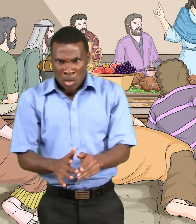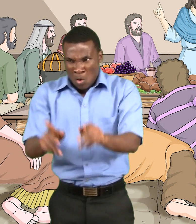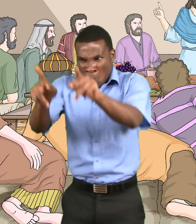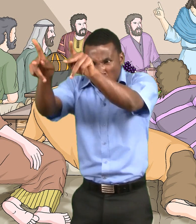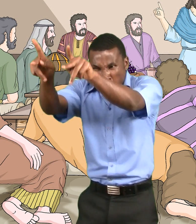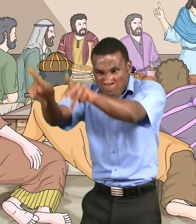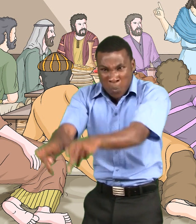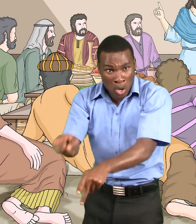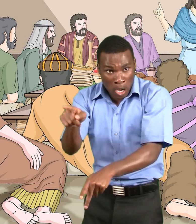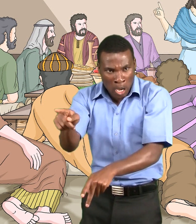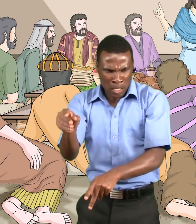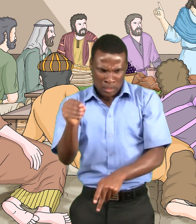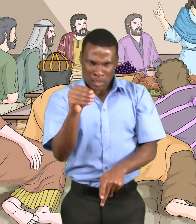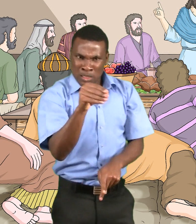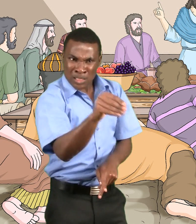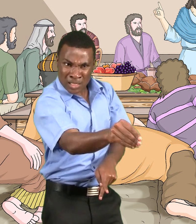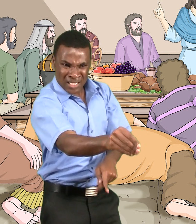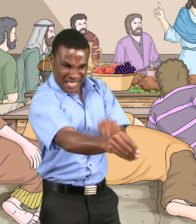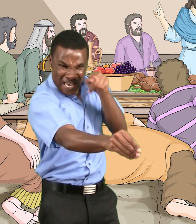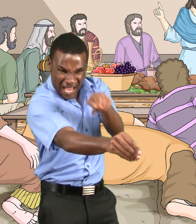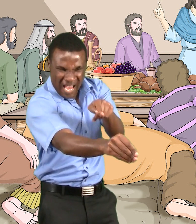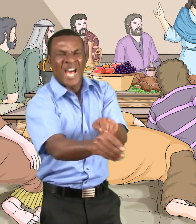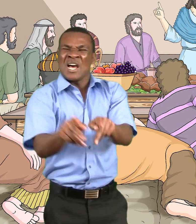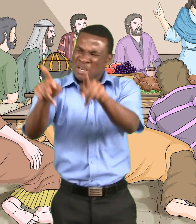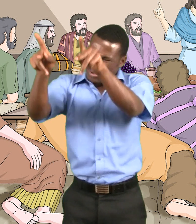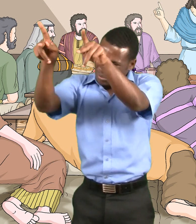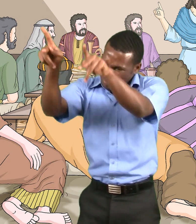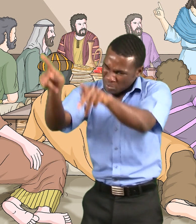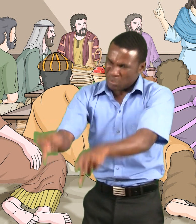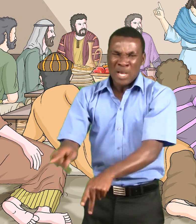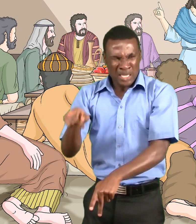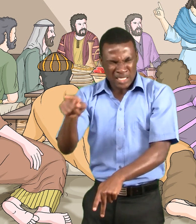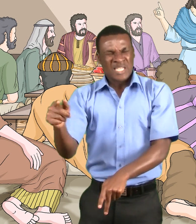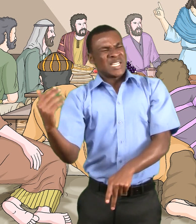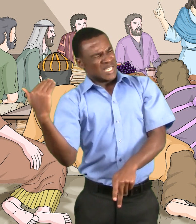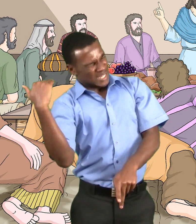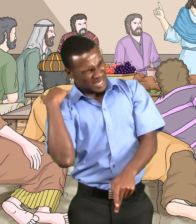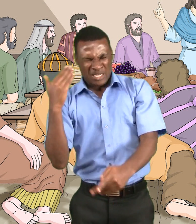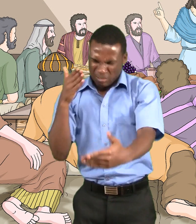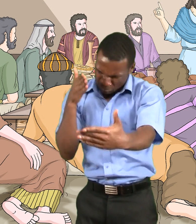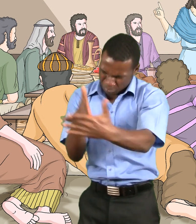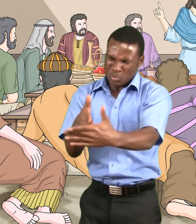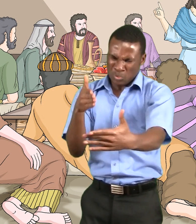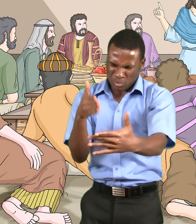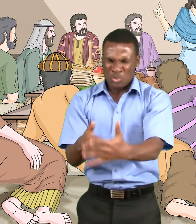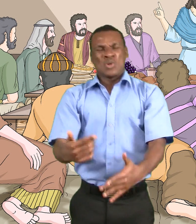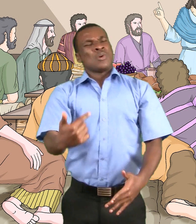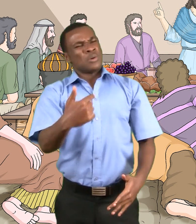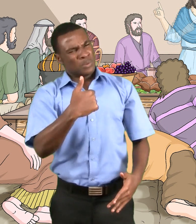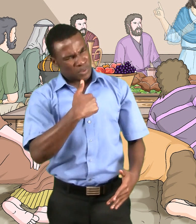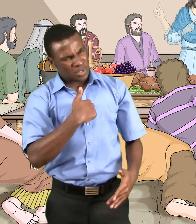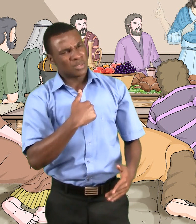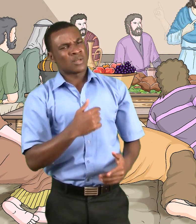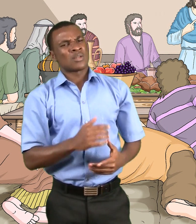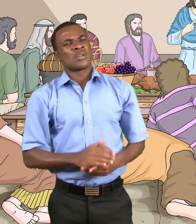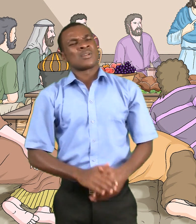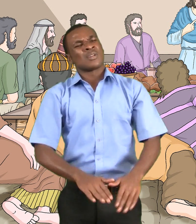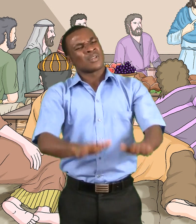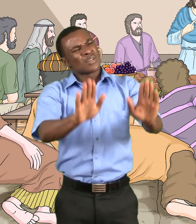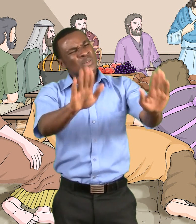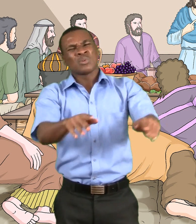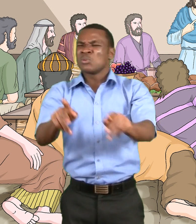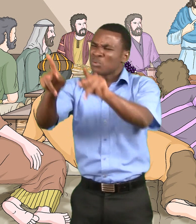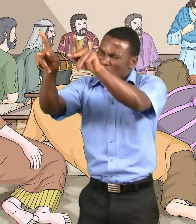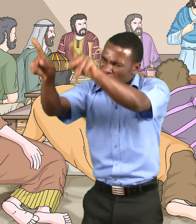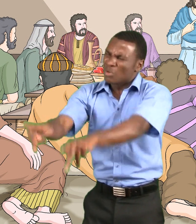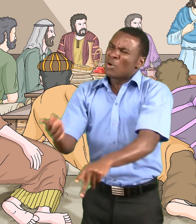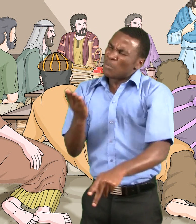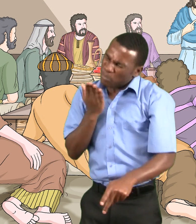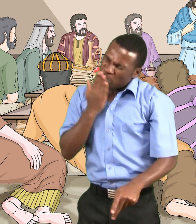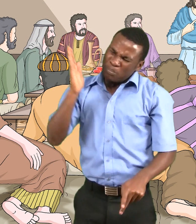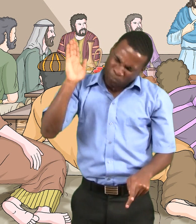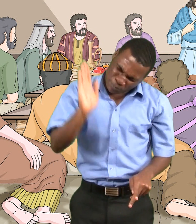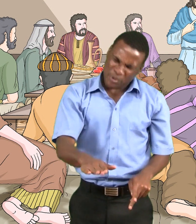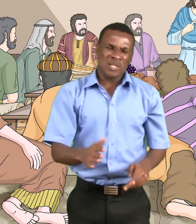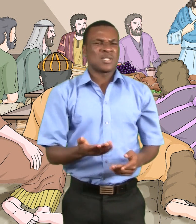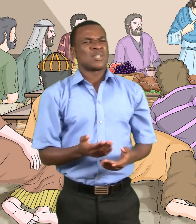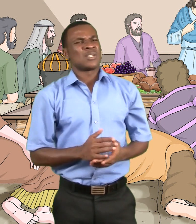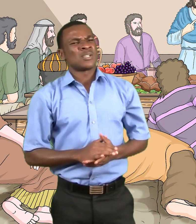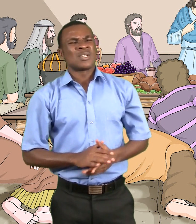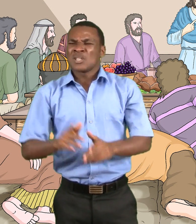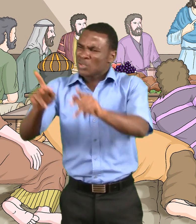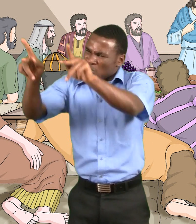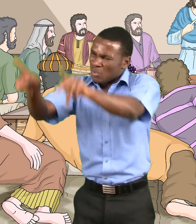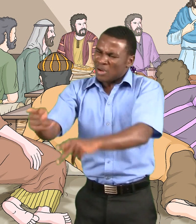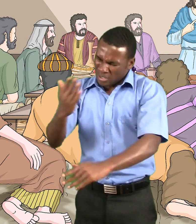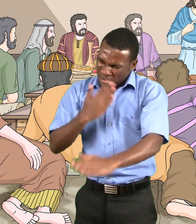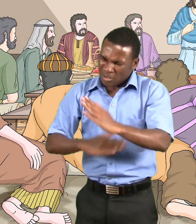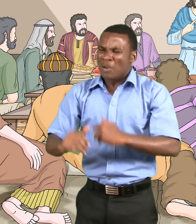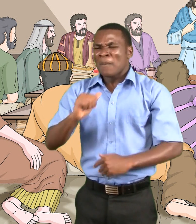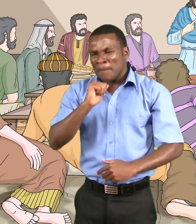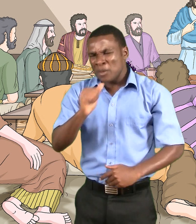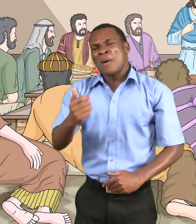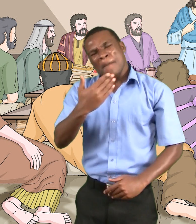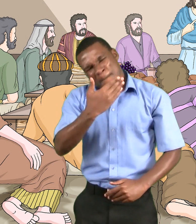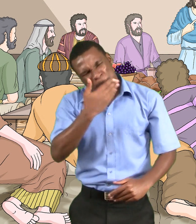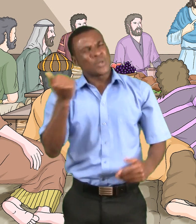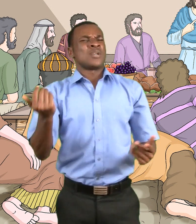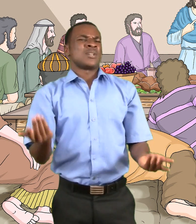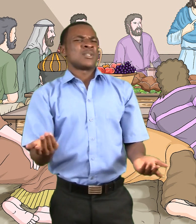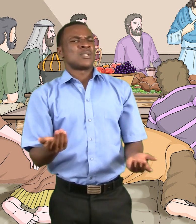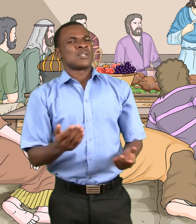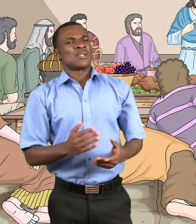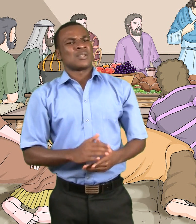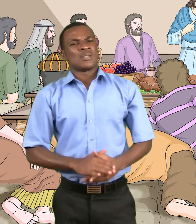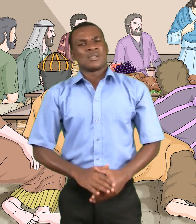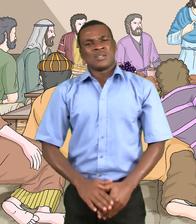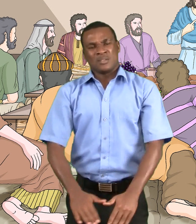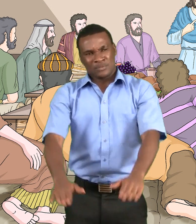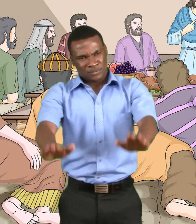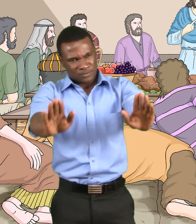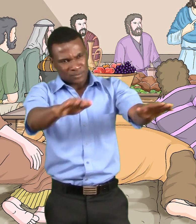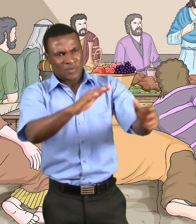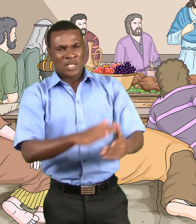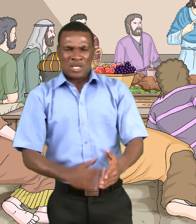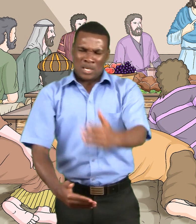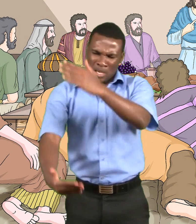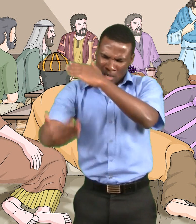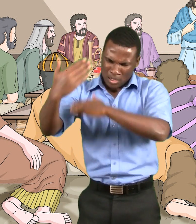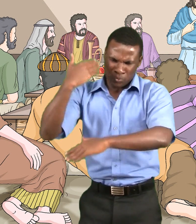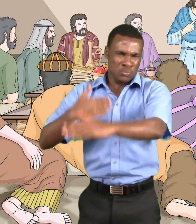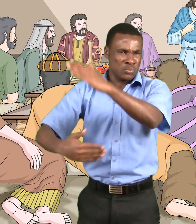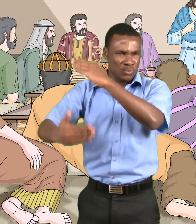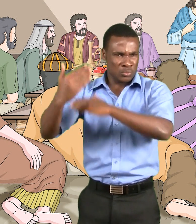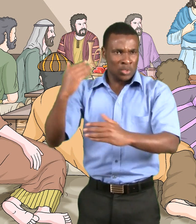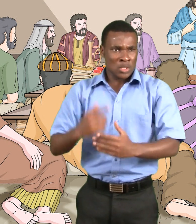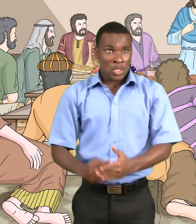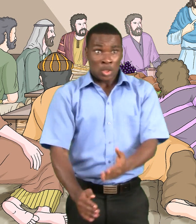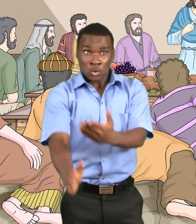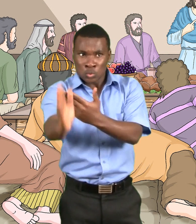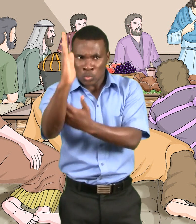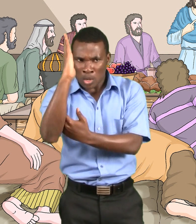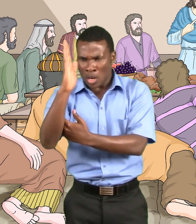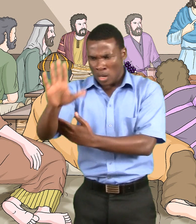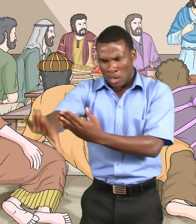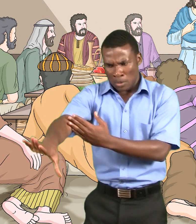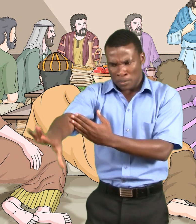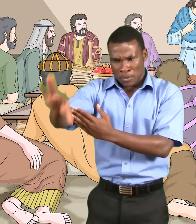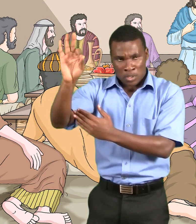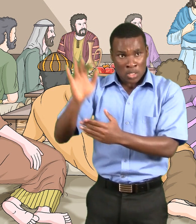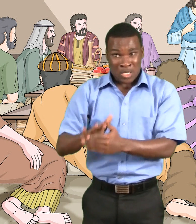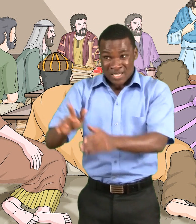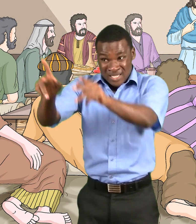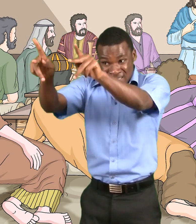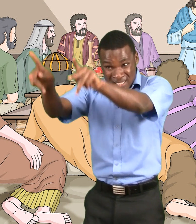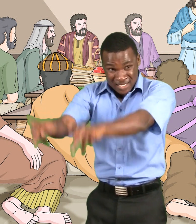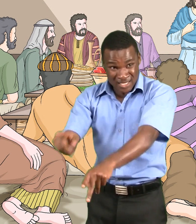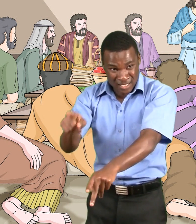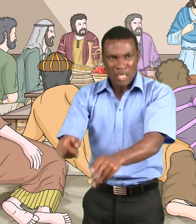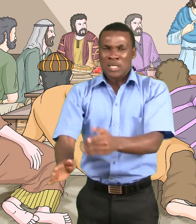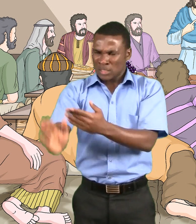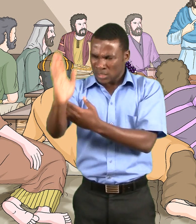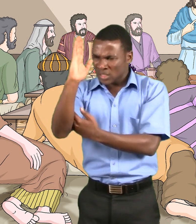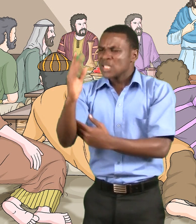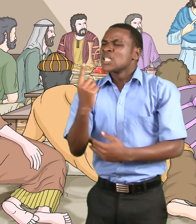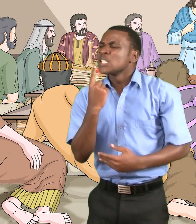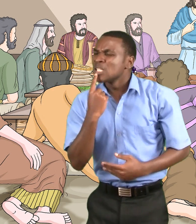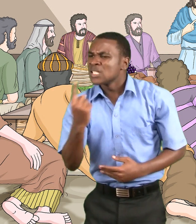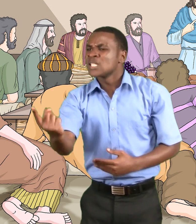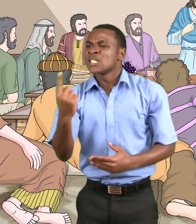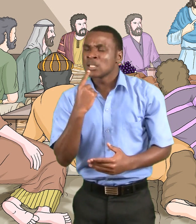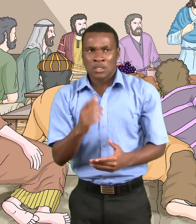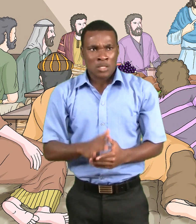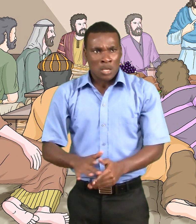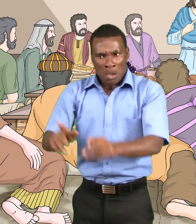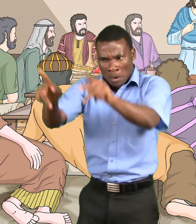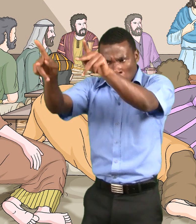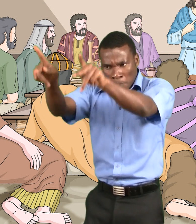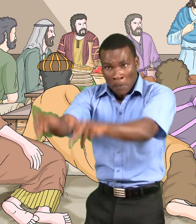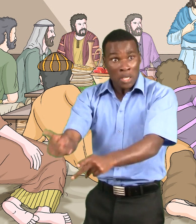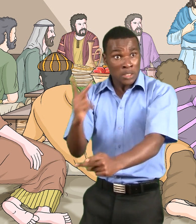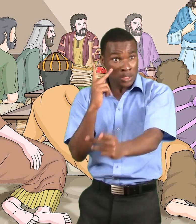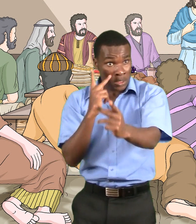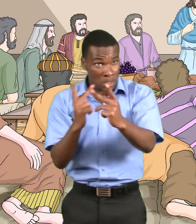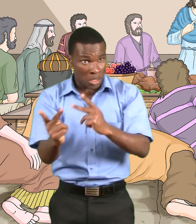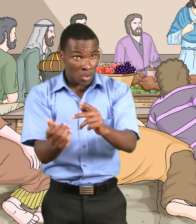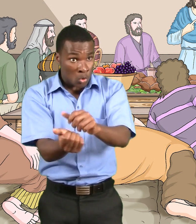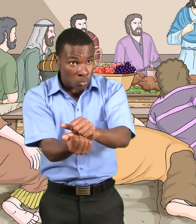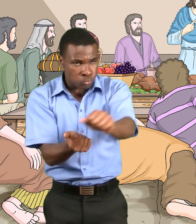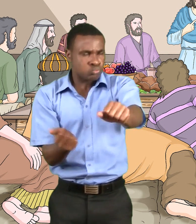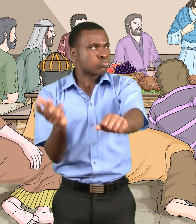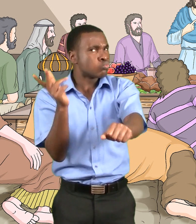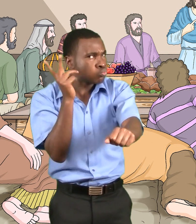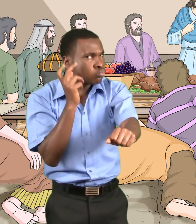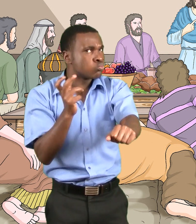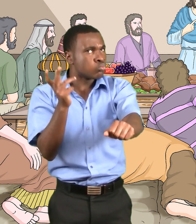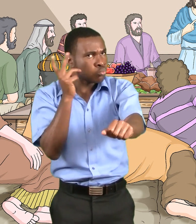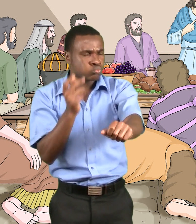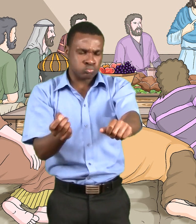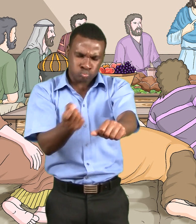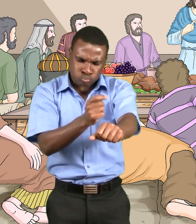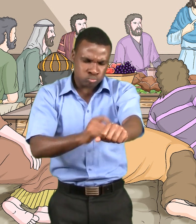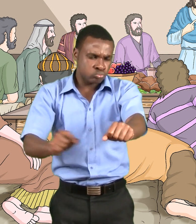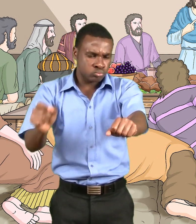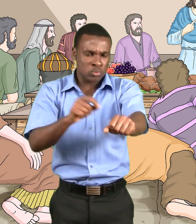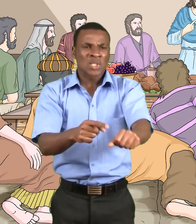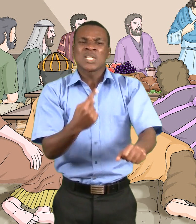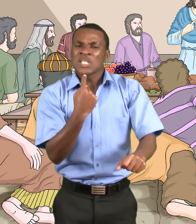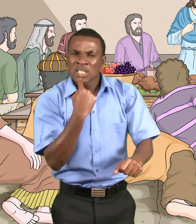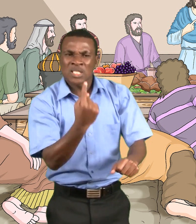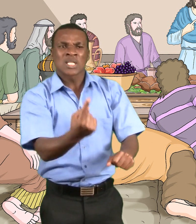The Son of Man will go just as it is written about Him, but woe to that man by whom He is betrayed.